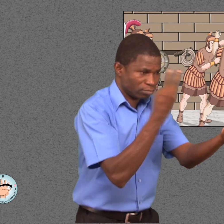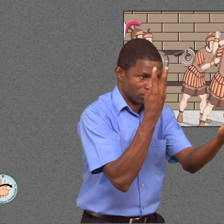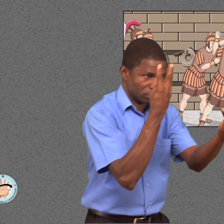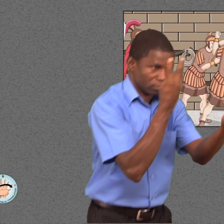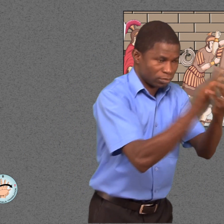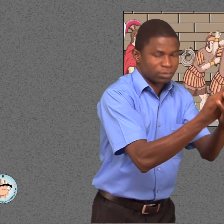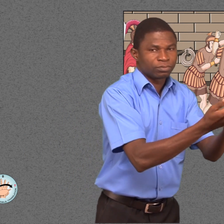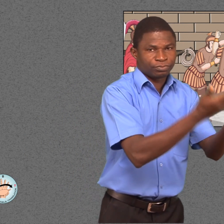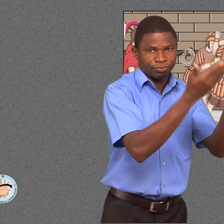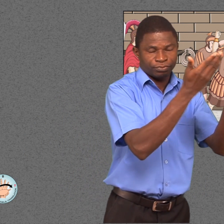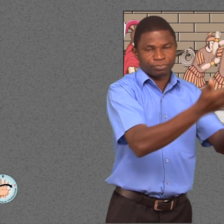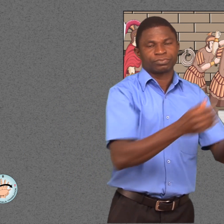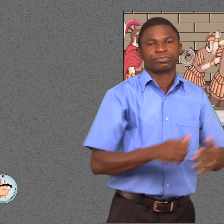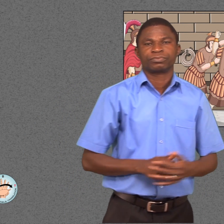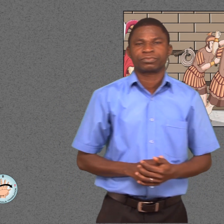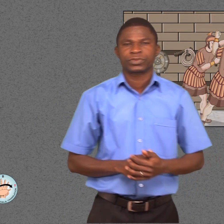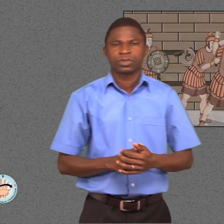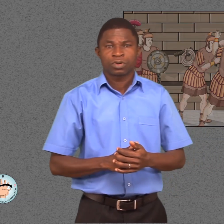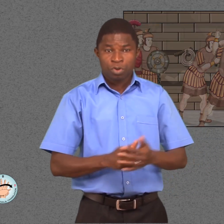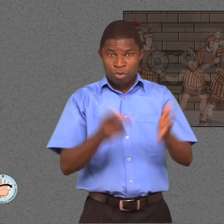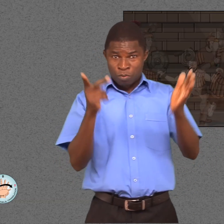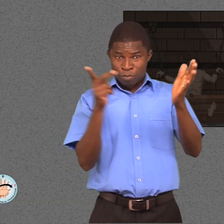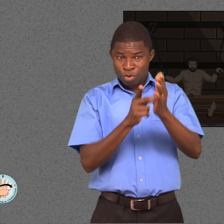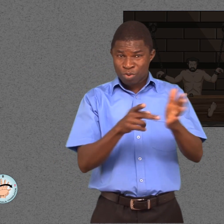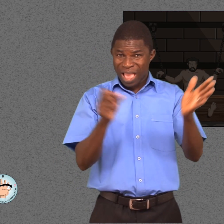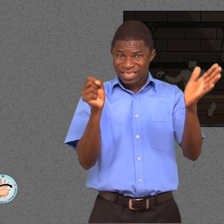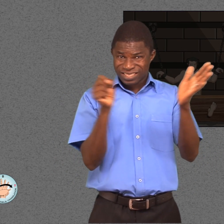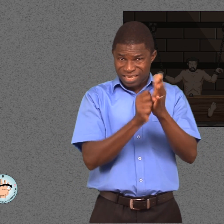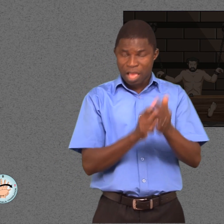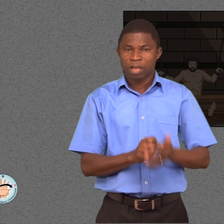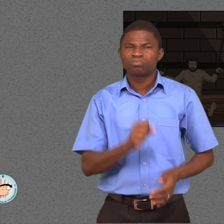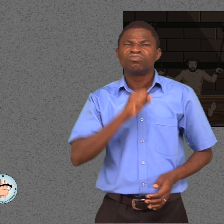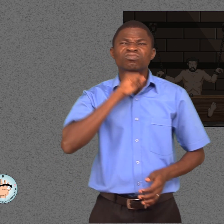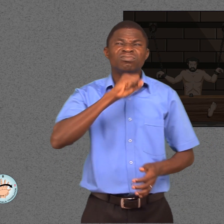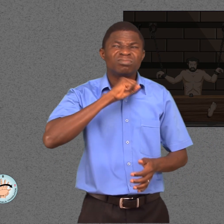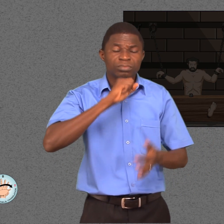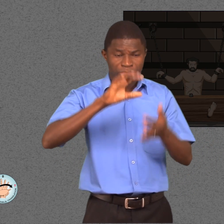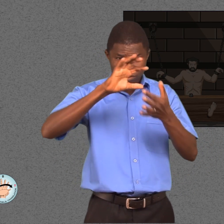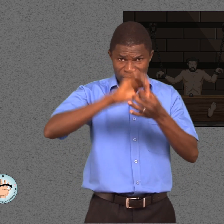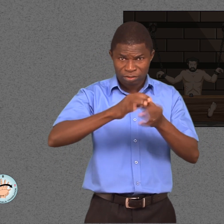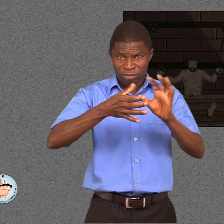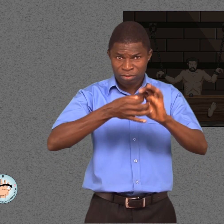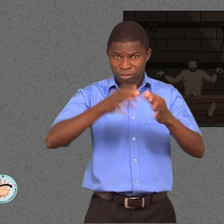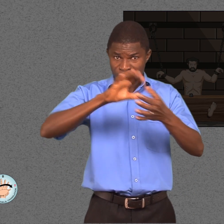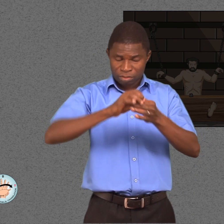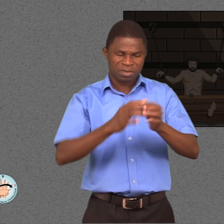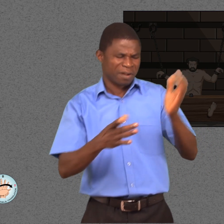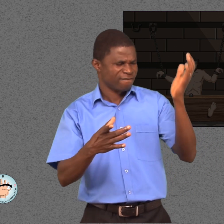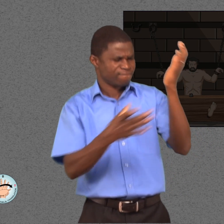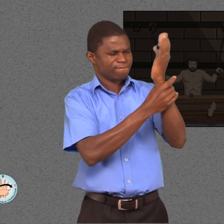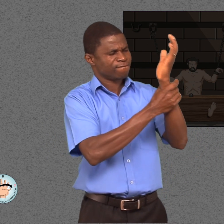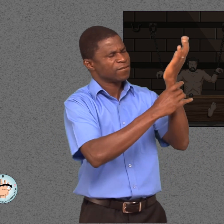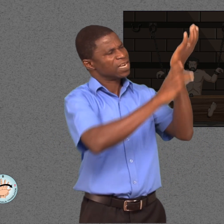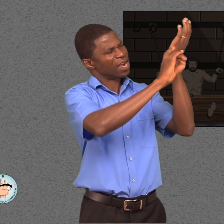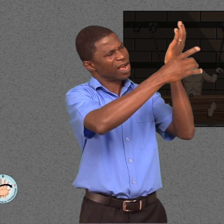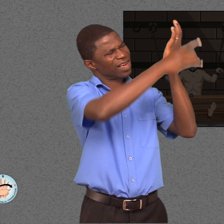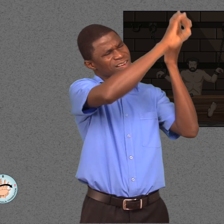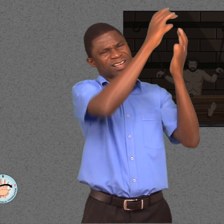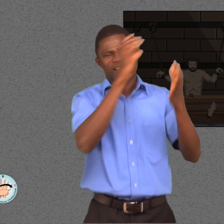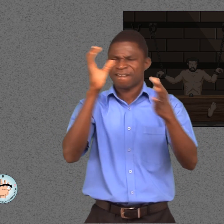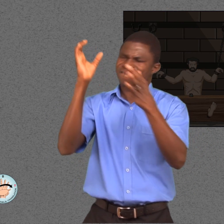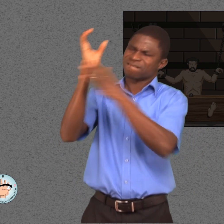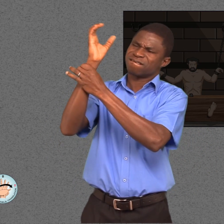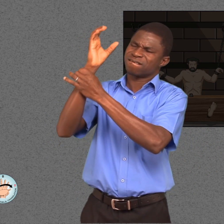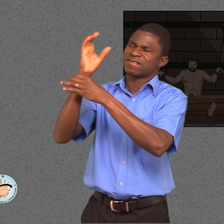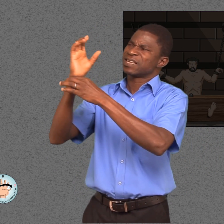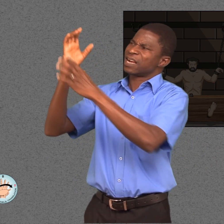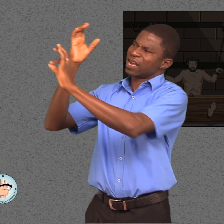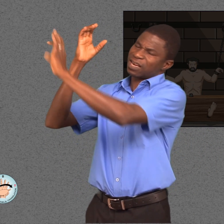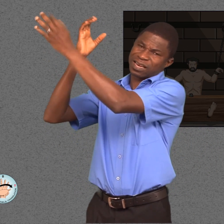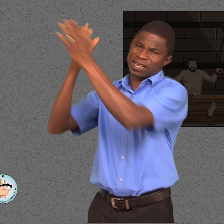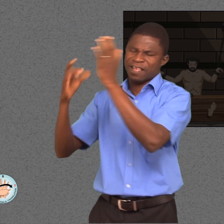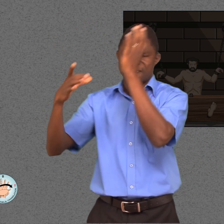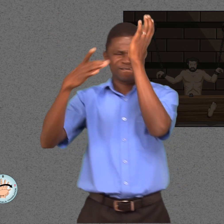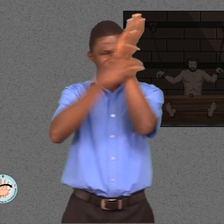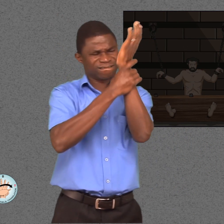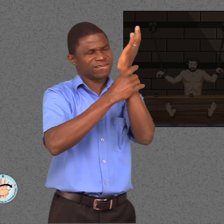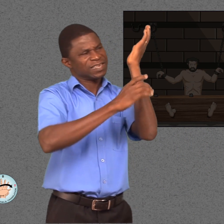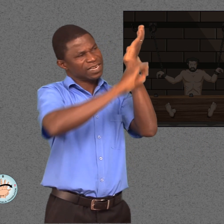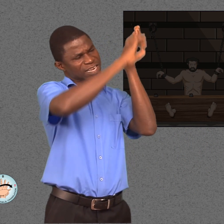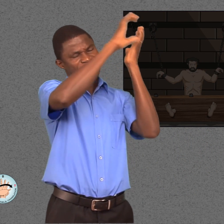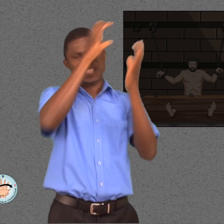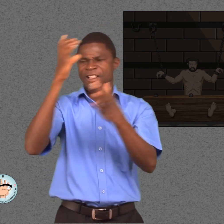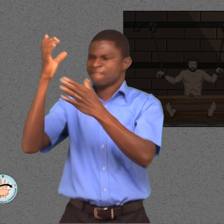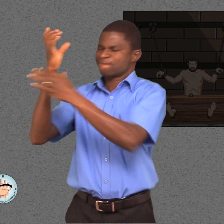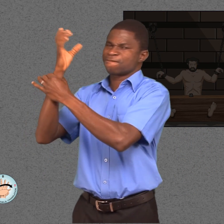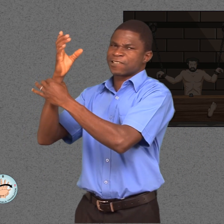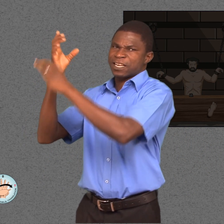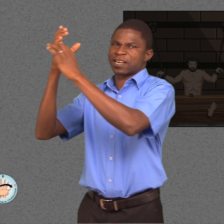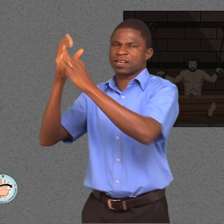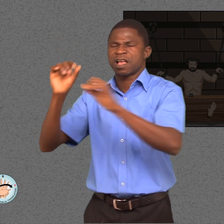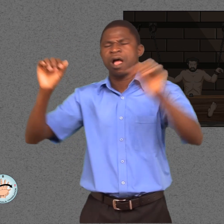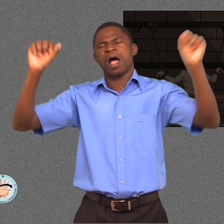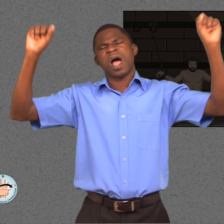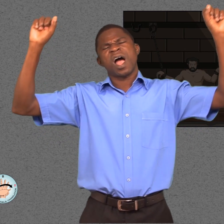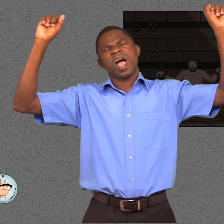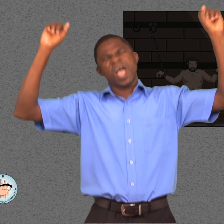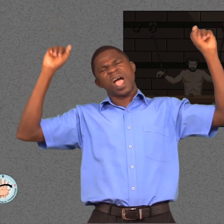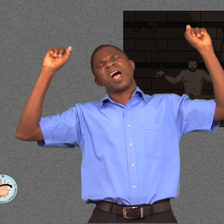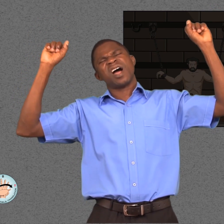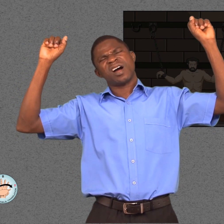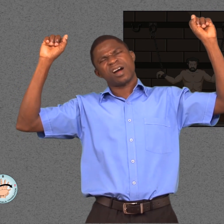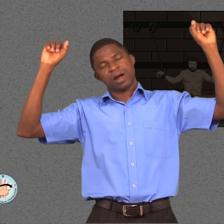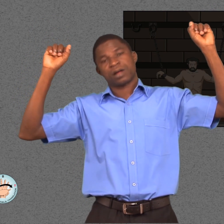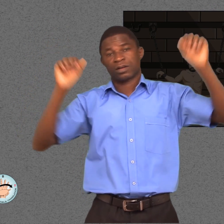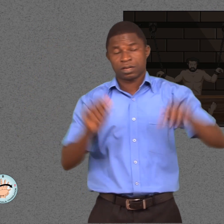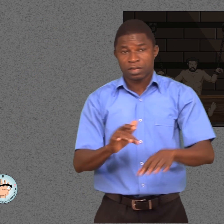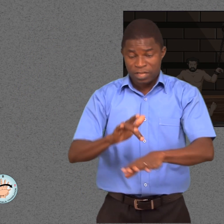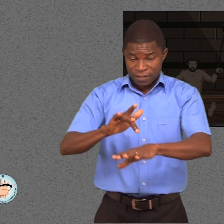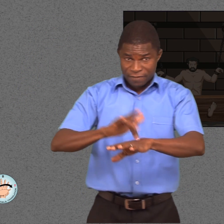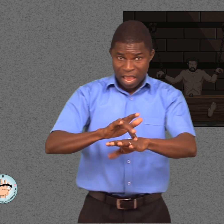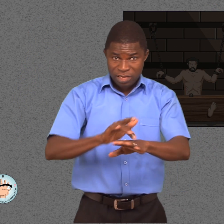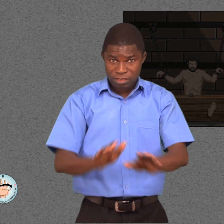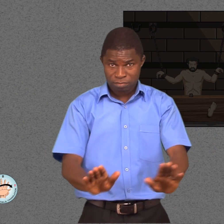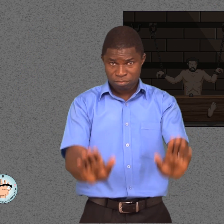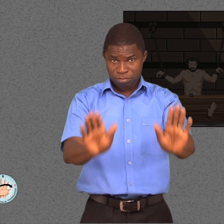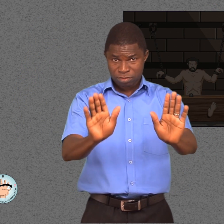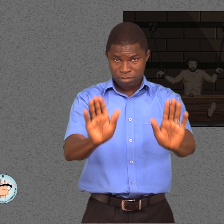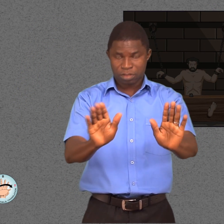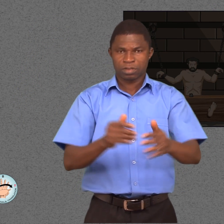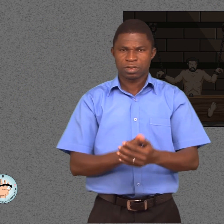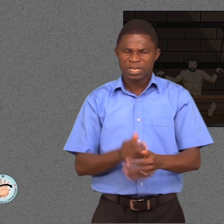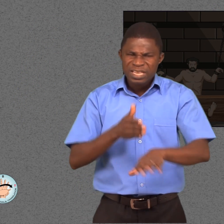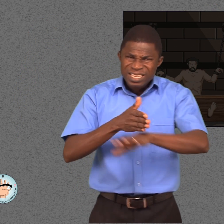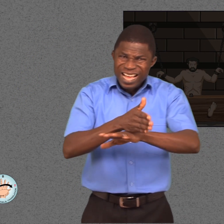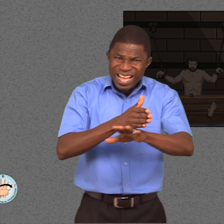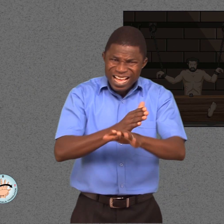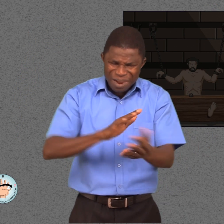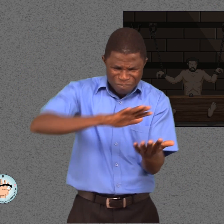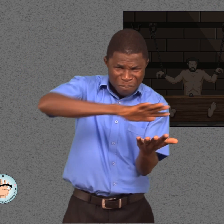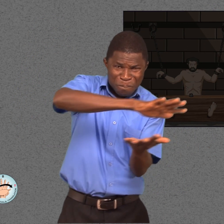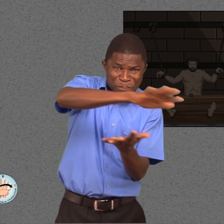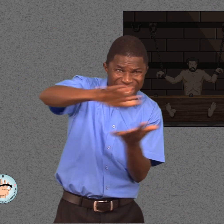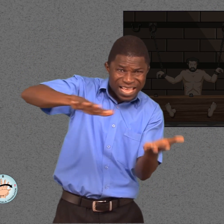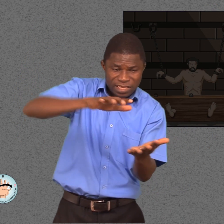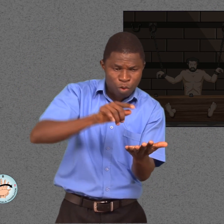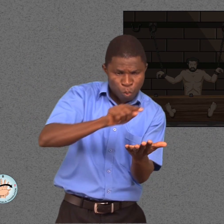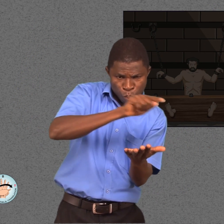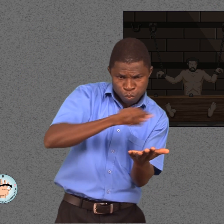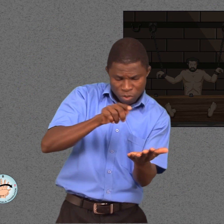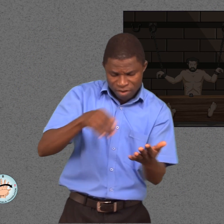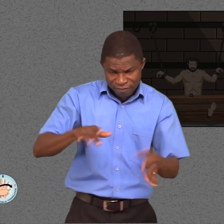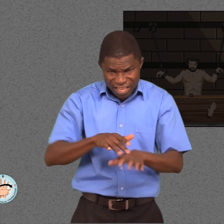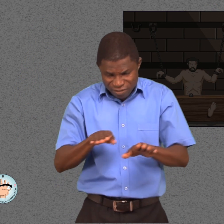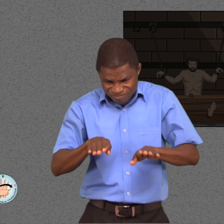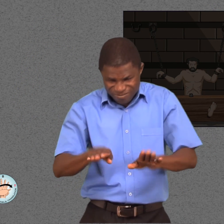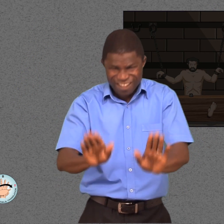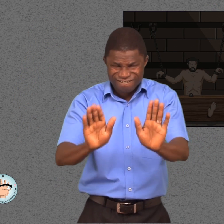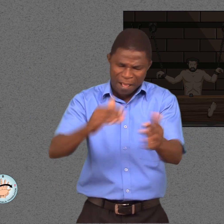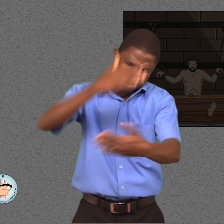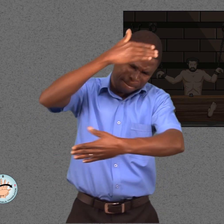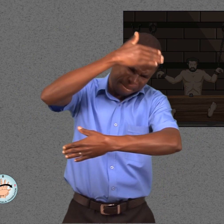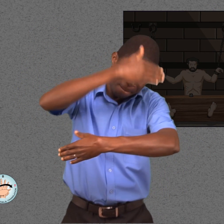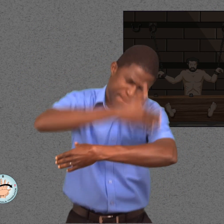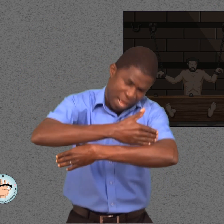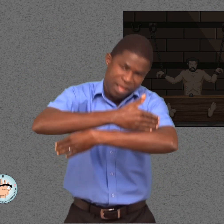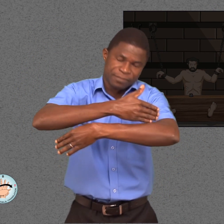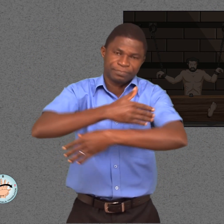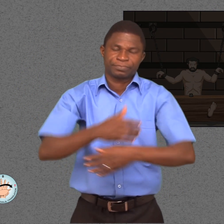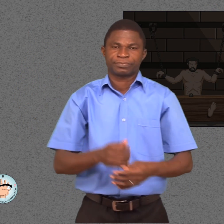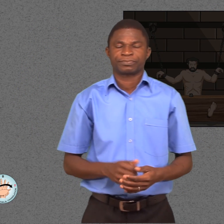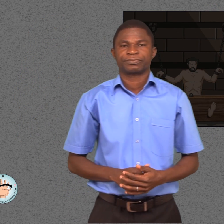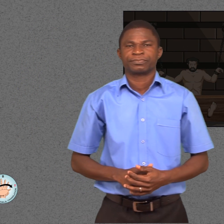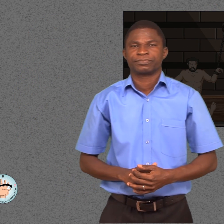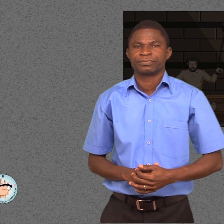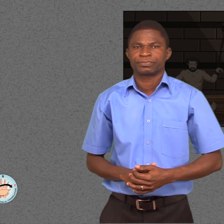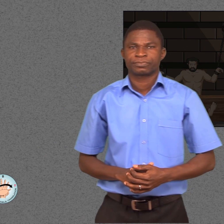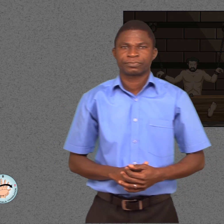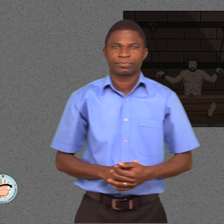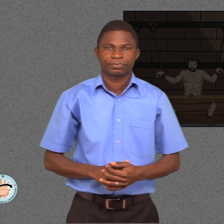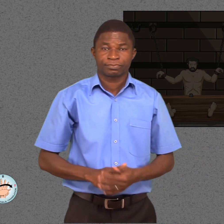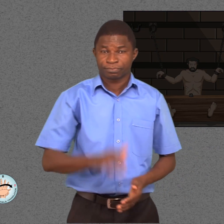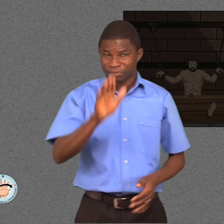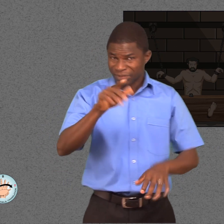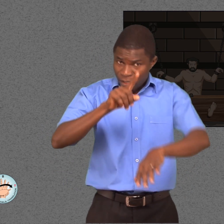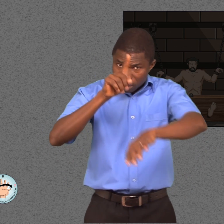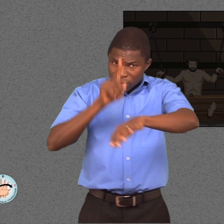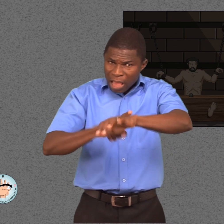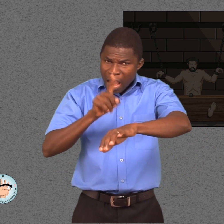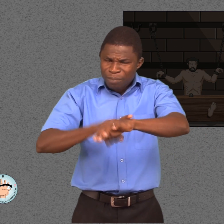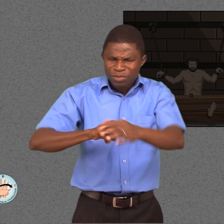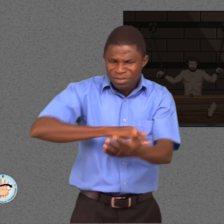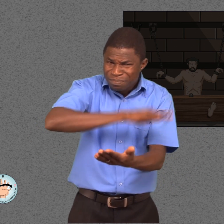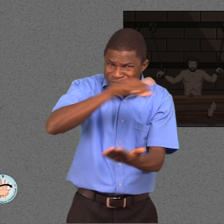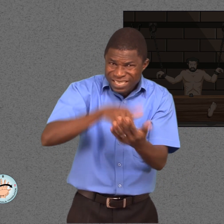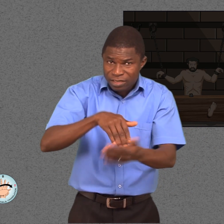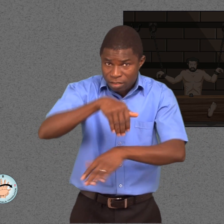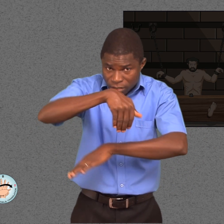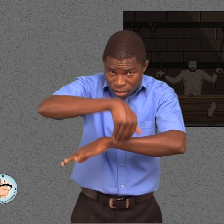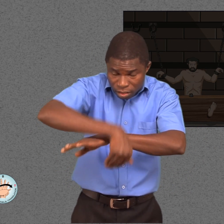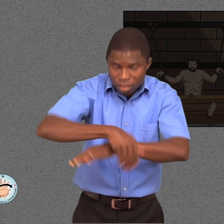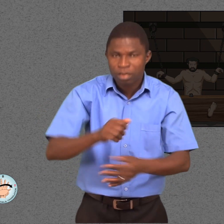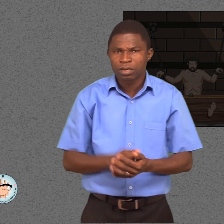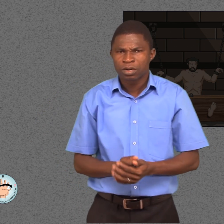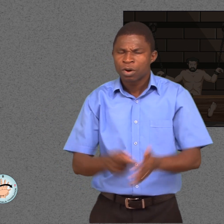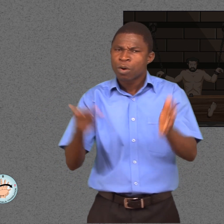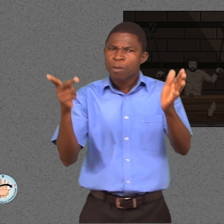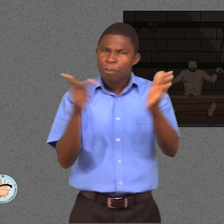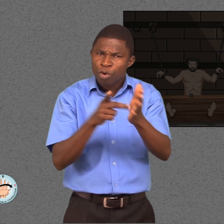On receiving this order, he placed them in the inner cell and fastened their feet in the stocks.